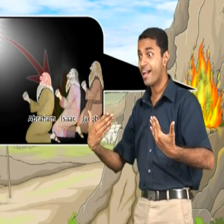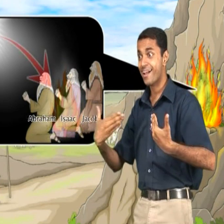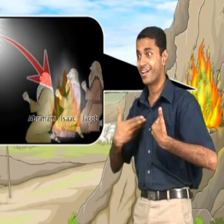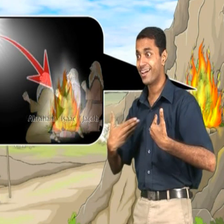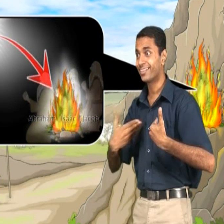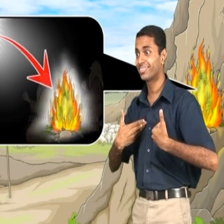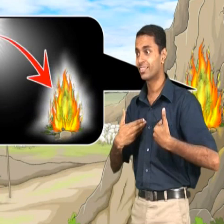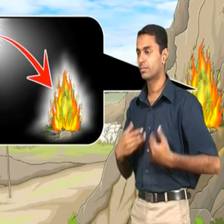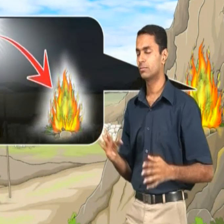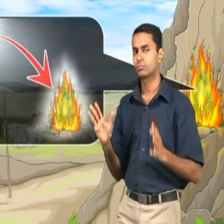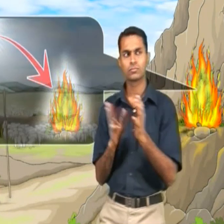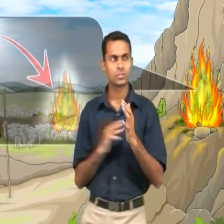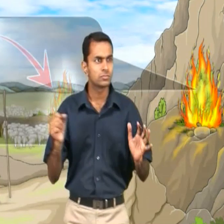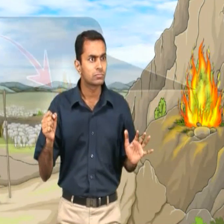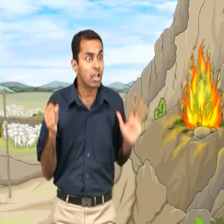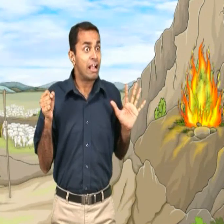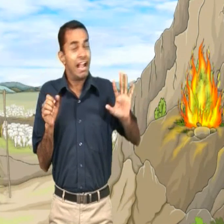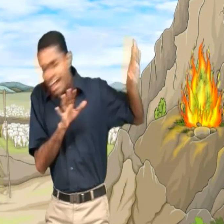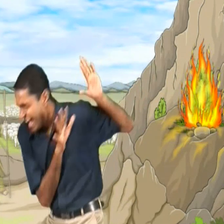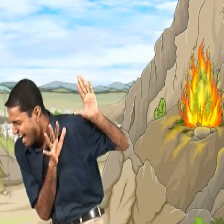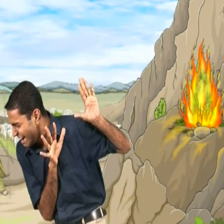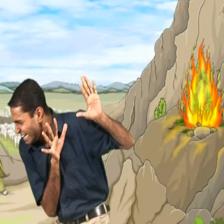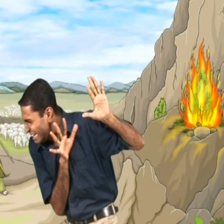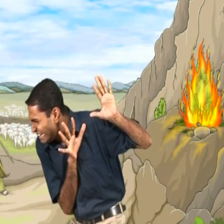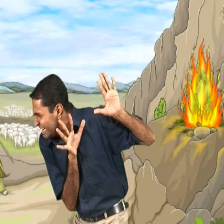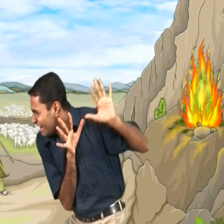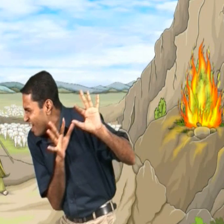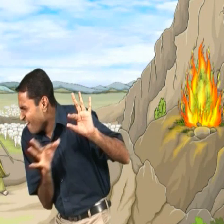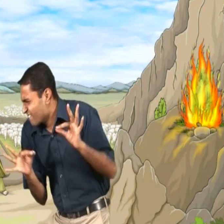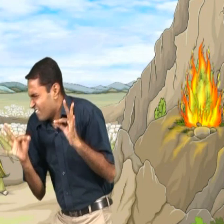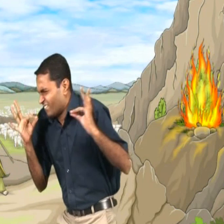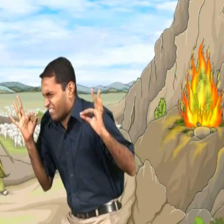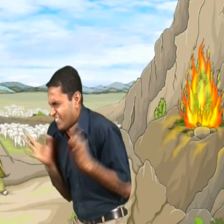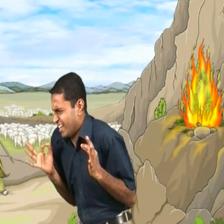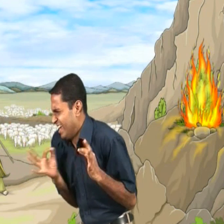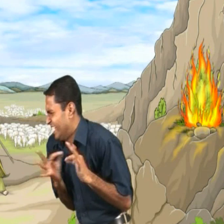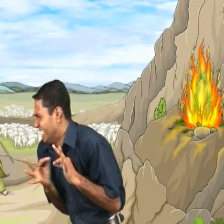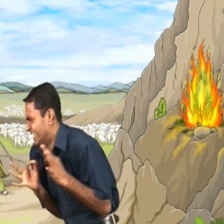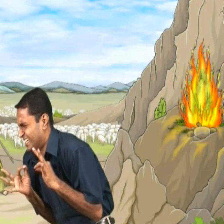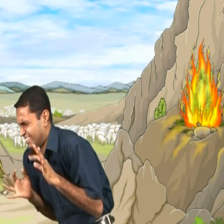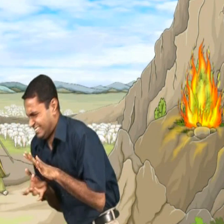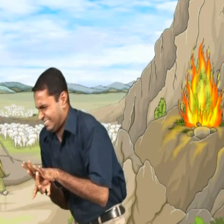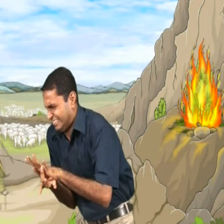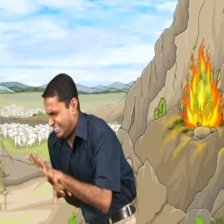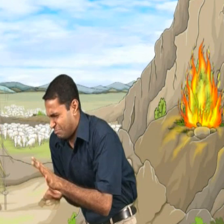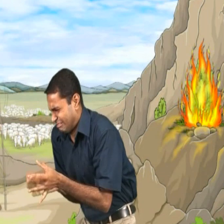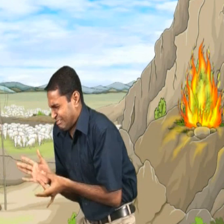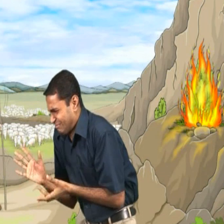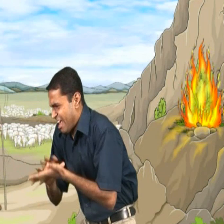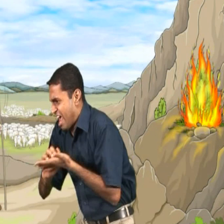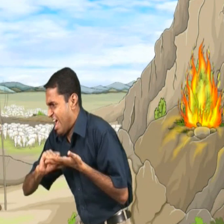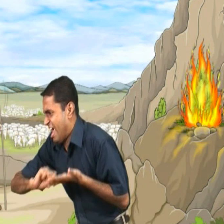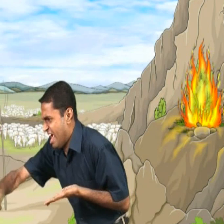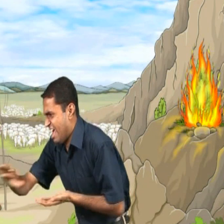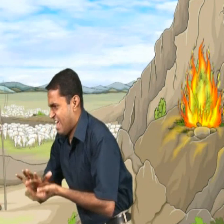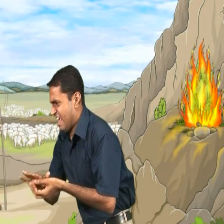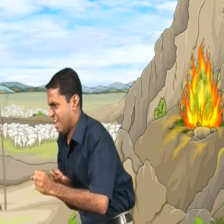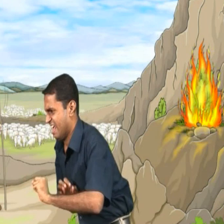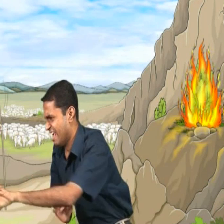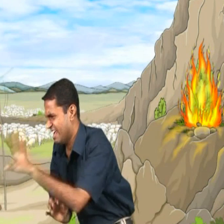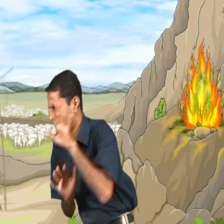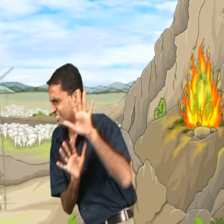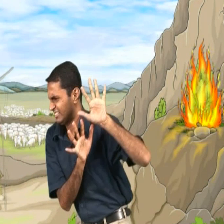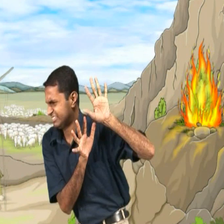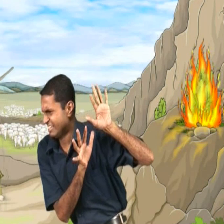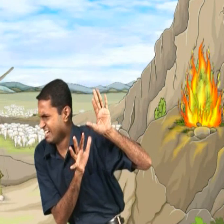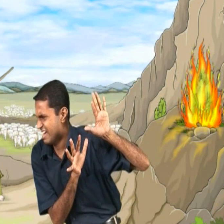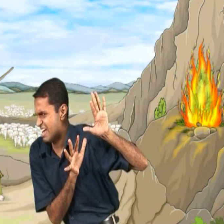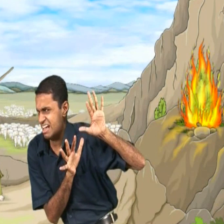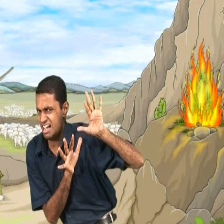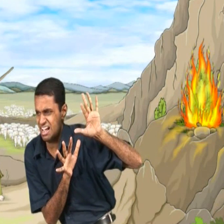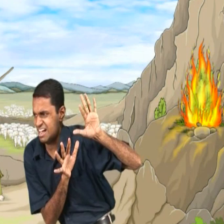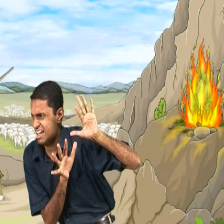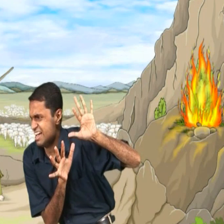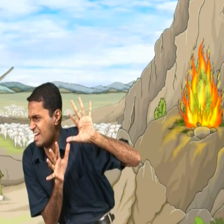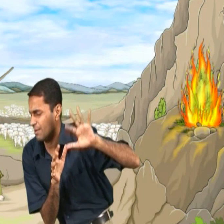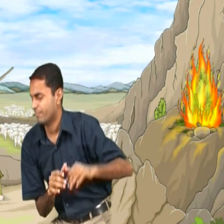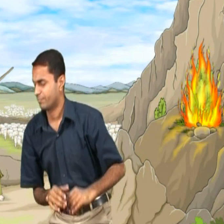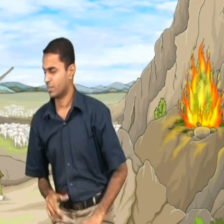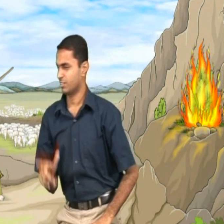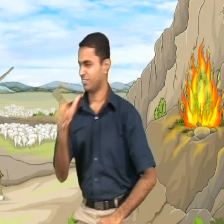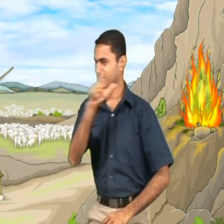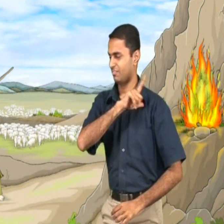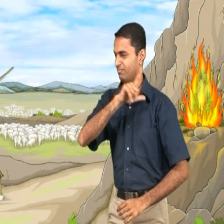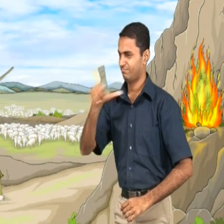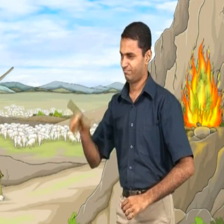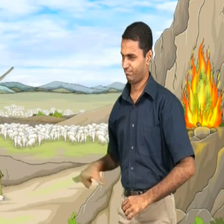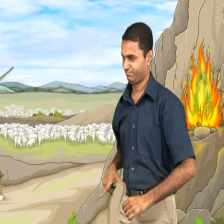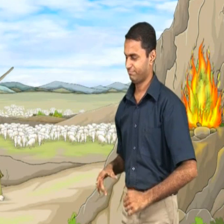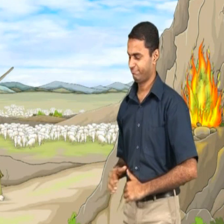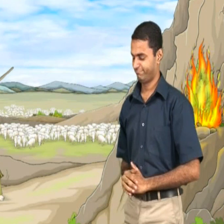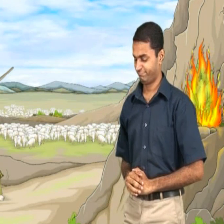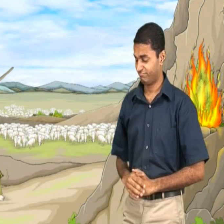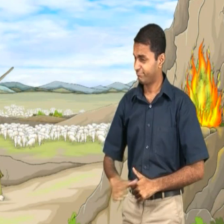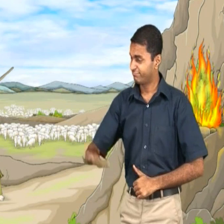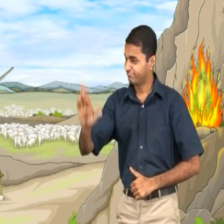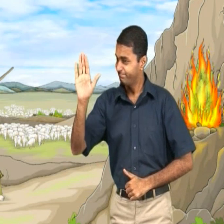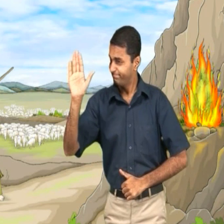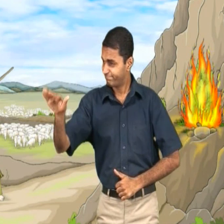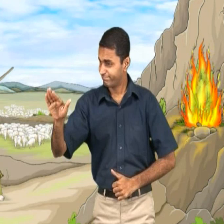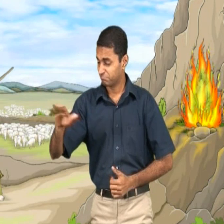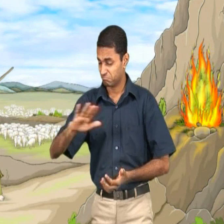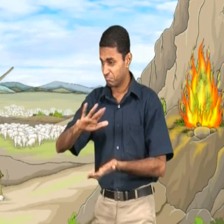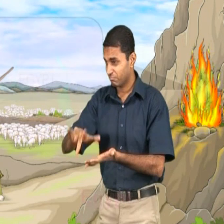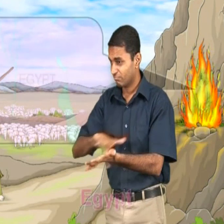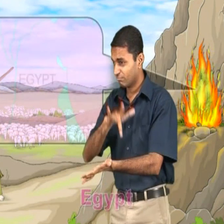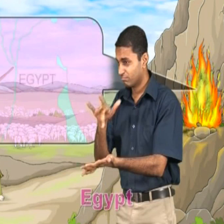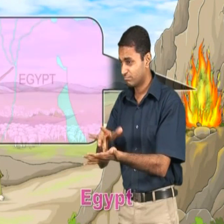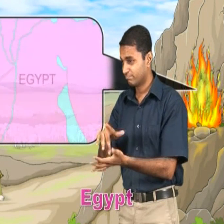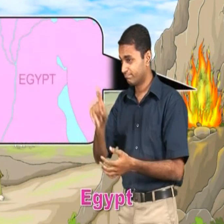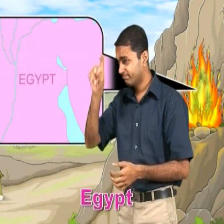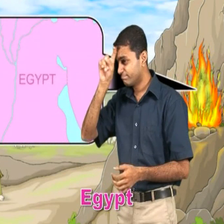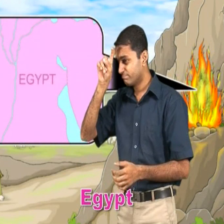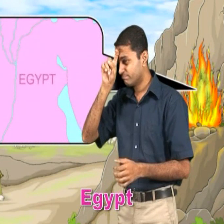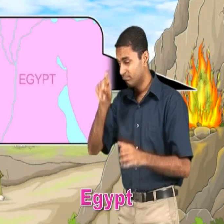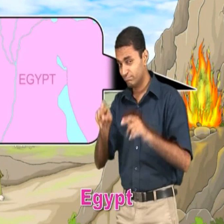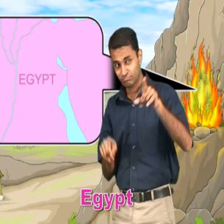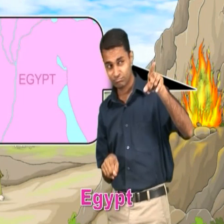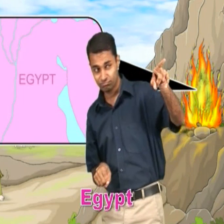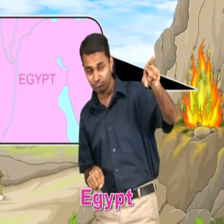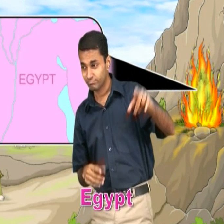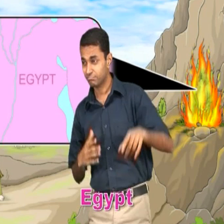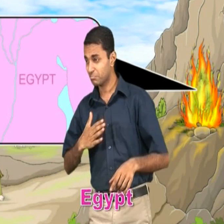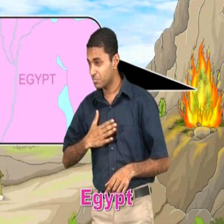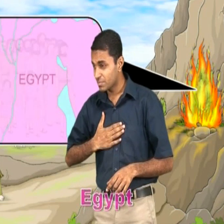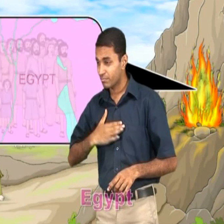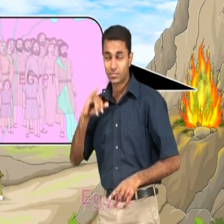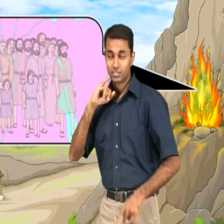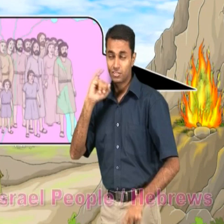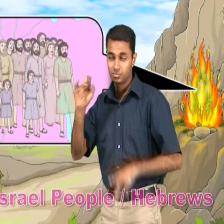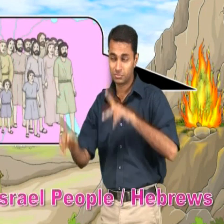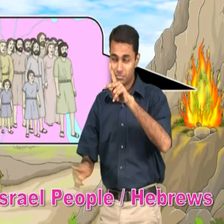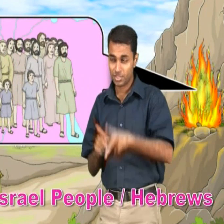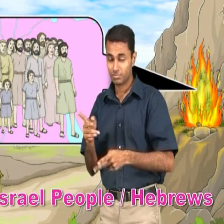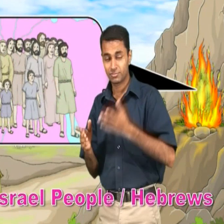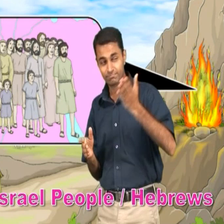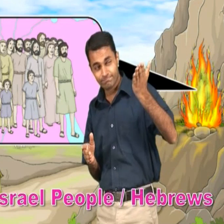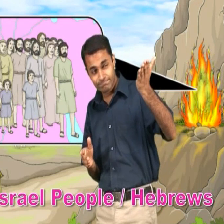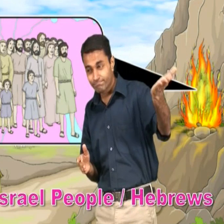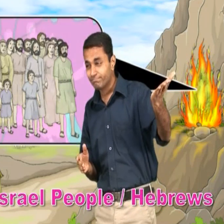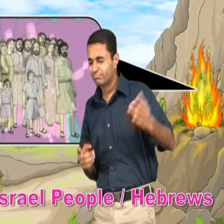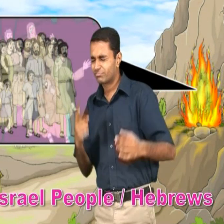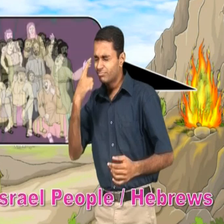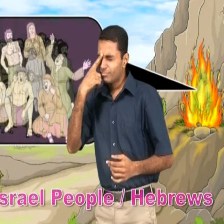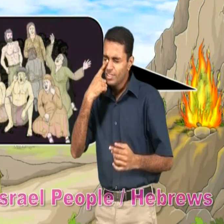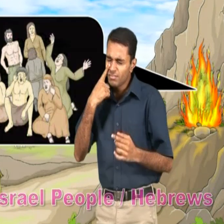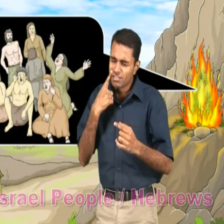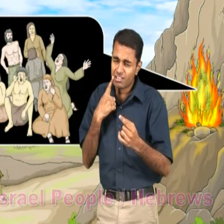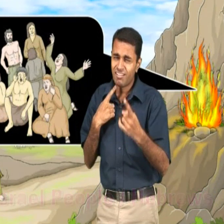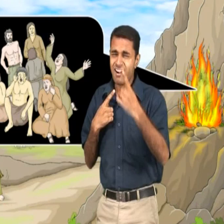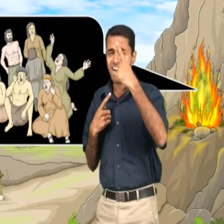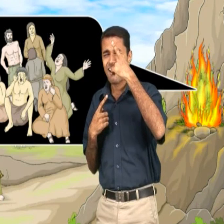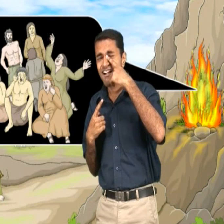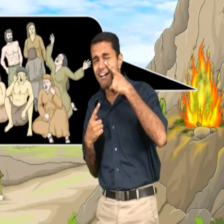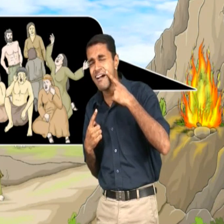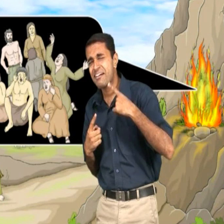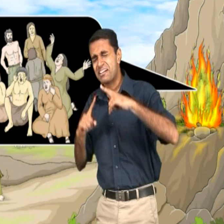At this, Moses hid his face, for he was afraid to look at God. The LORD said, “I have indeed seen the affliction of My people in Egypt.